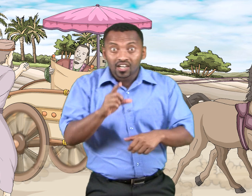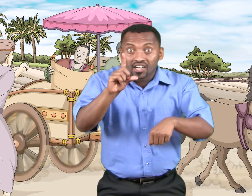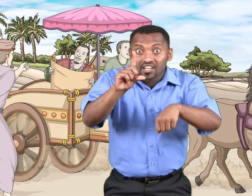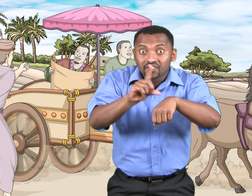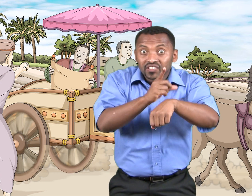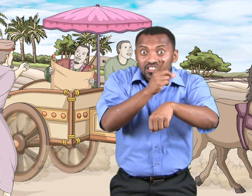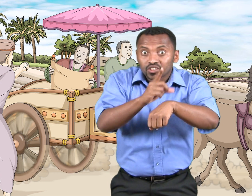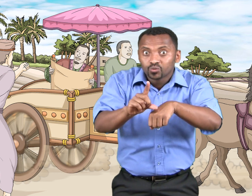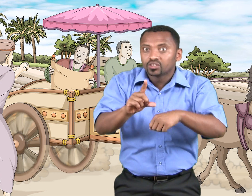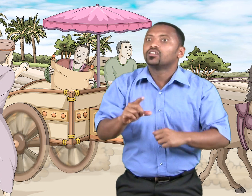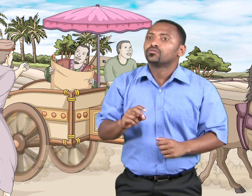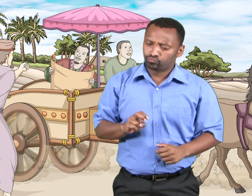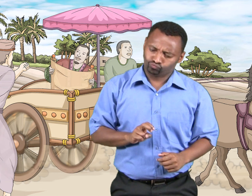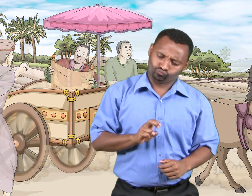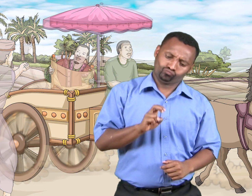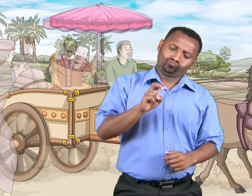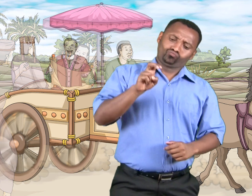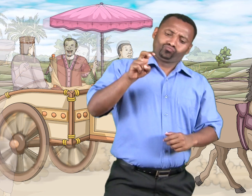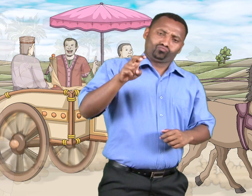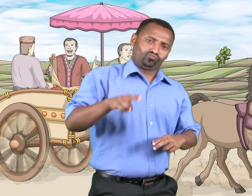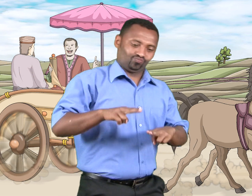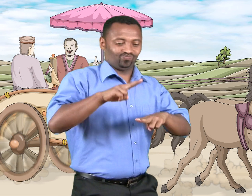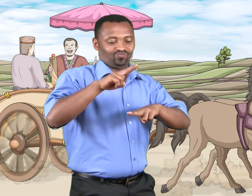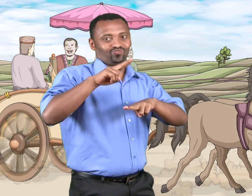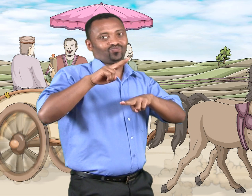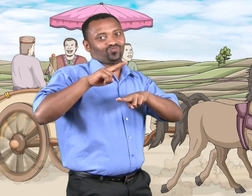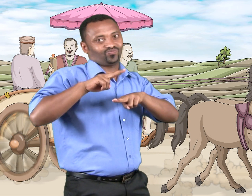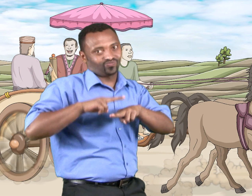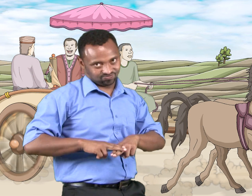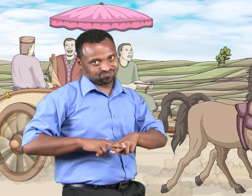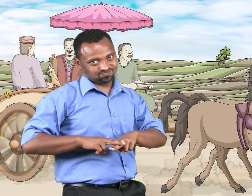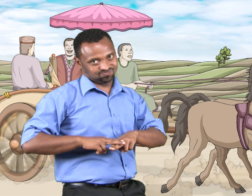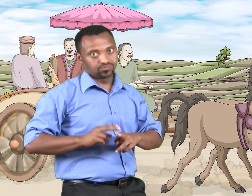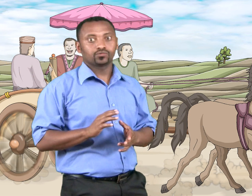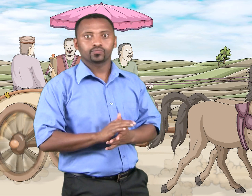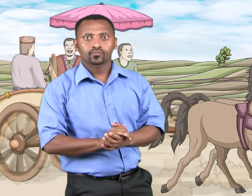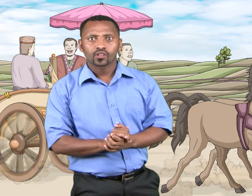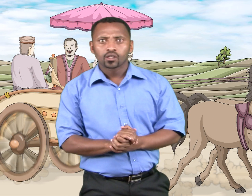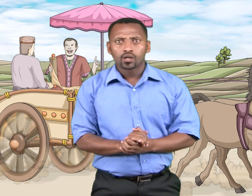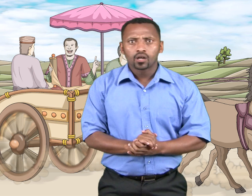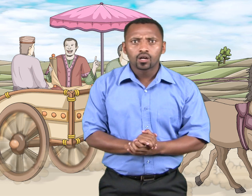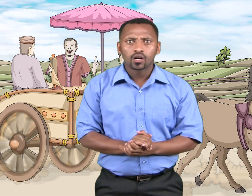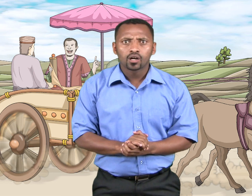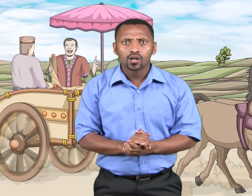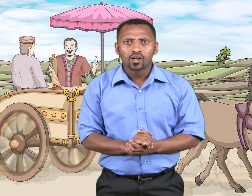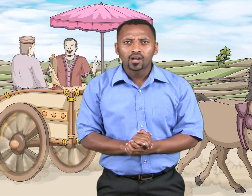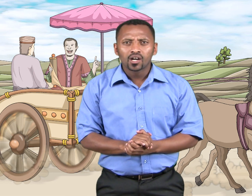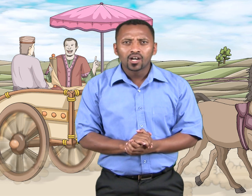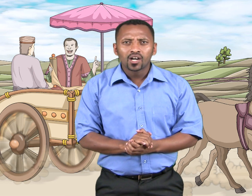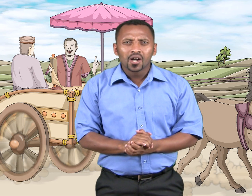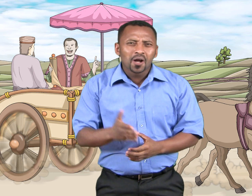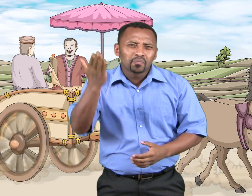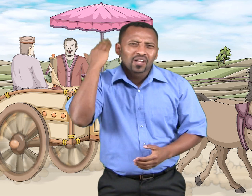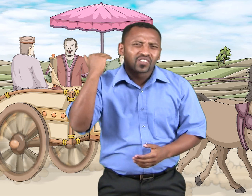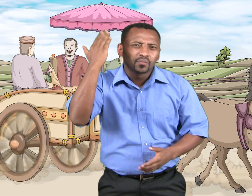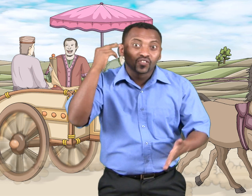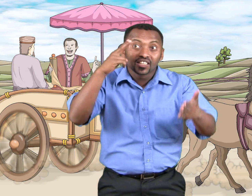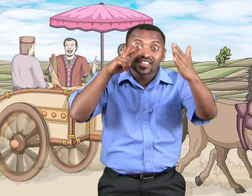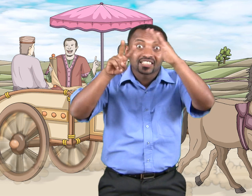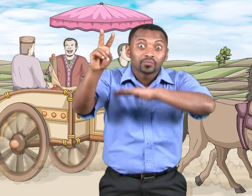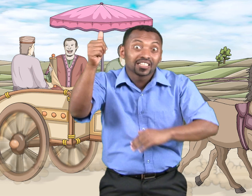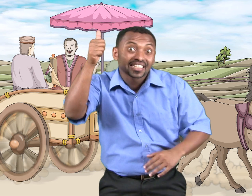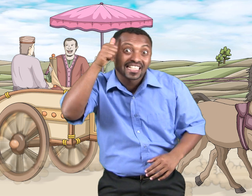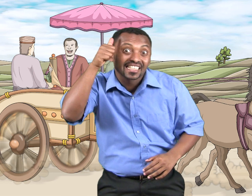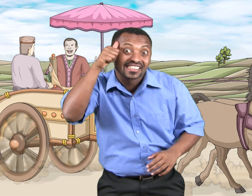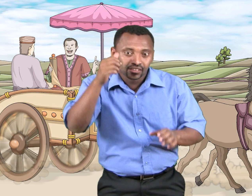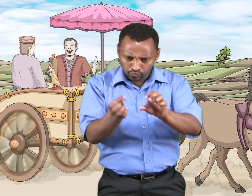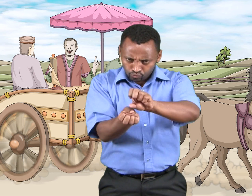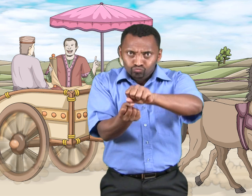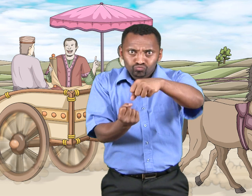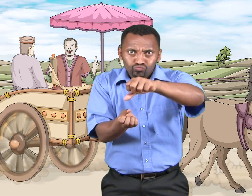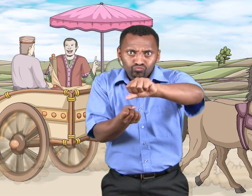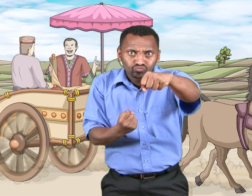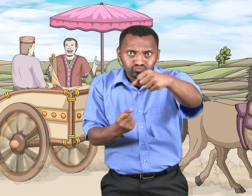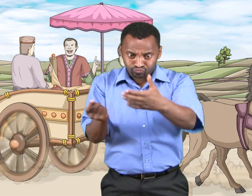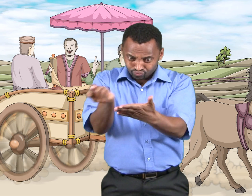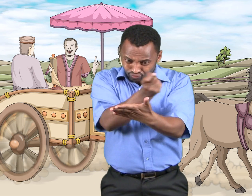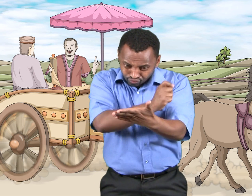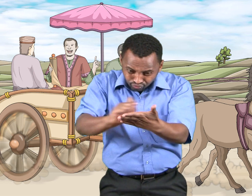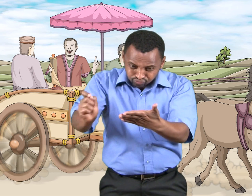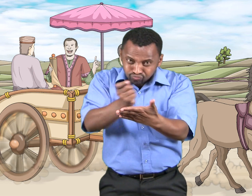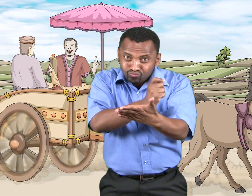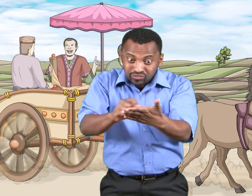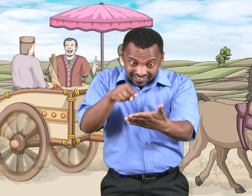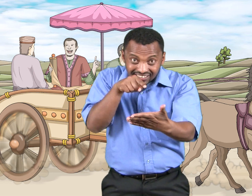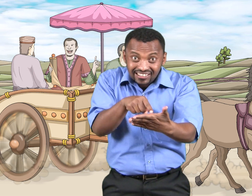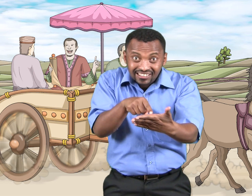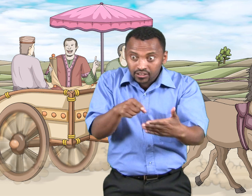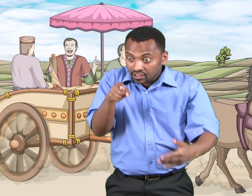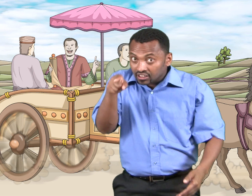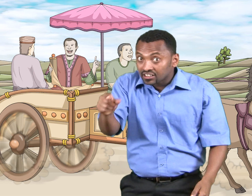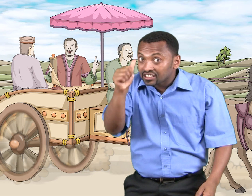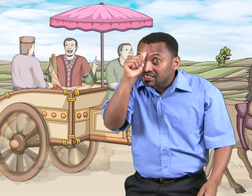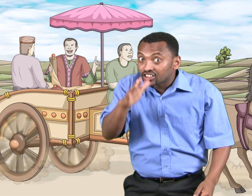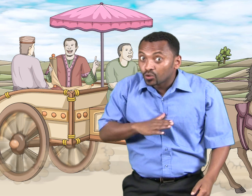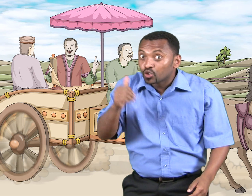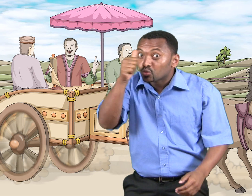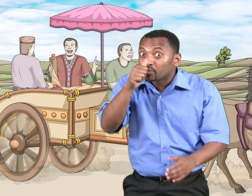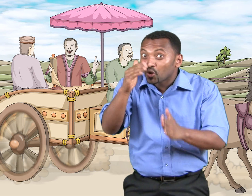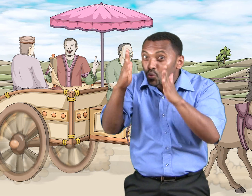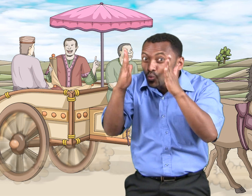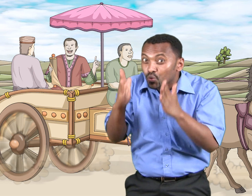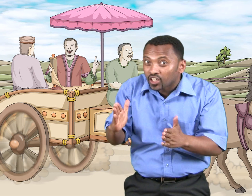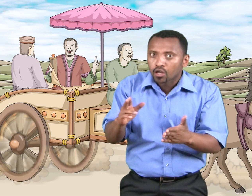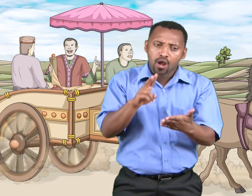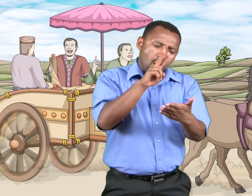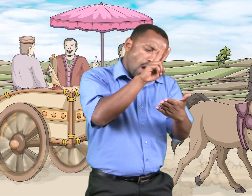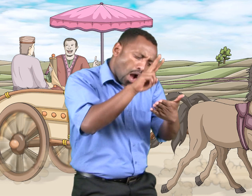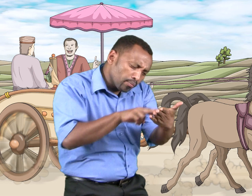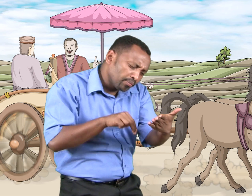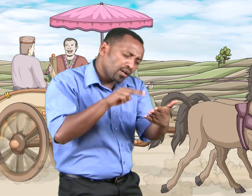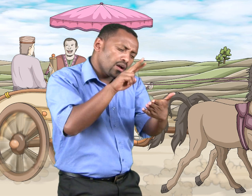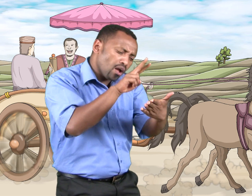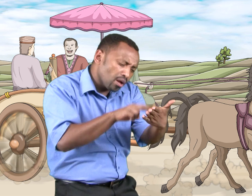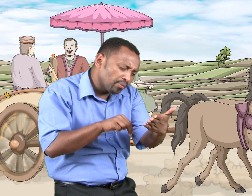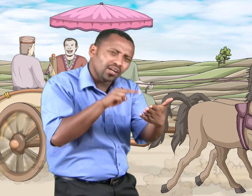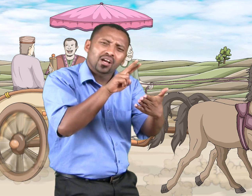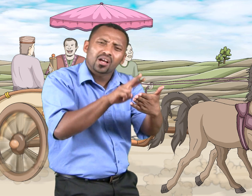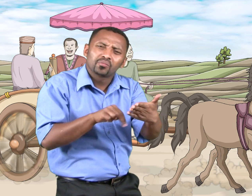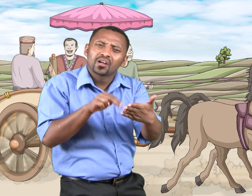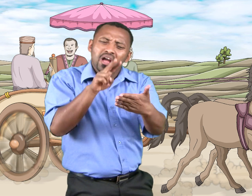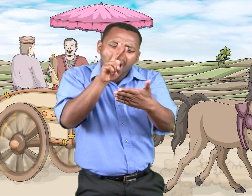And he invited Philip to come up and sit with him.